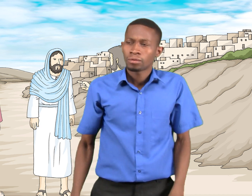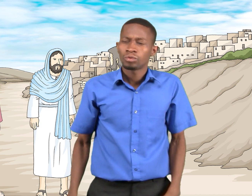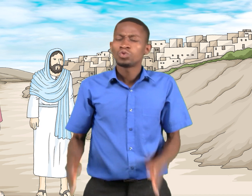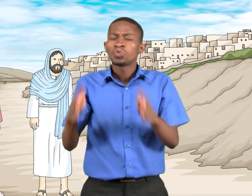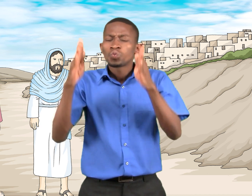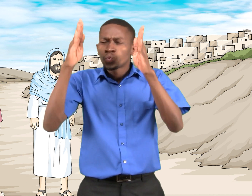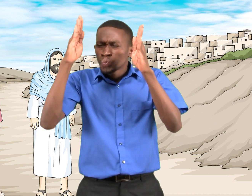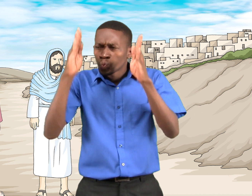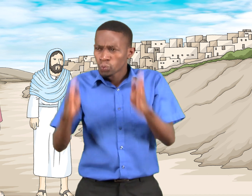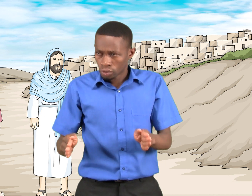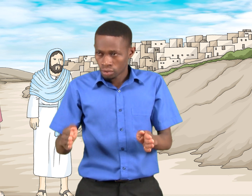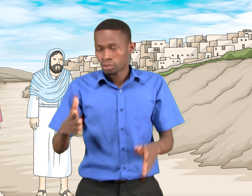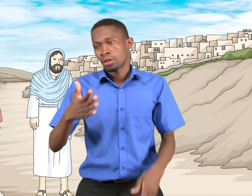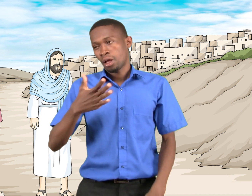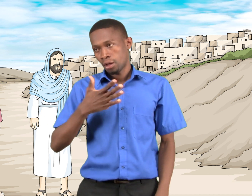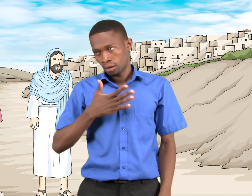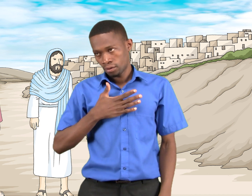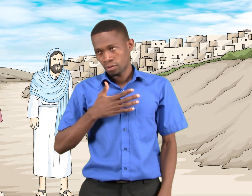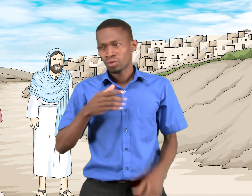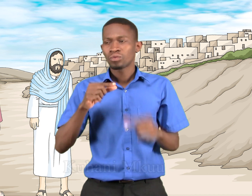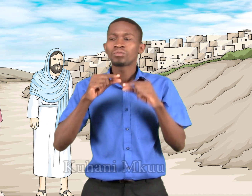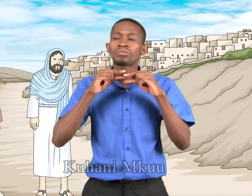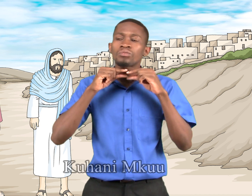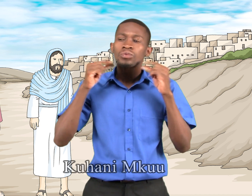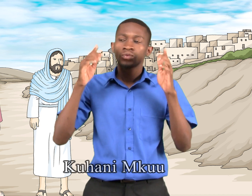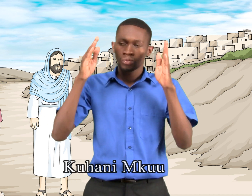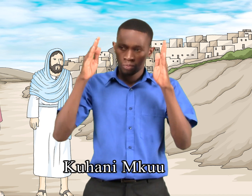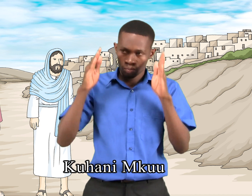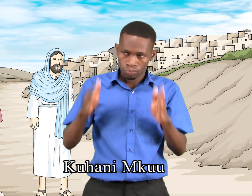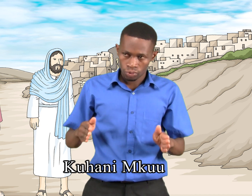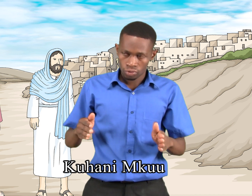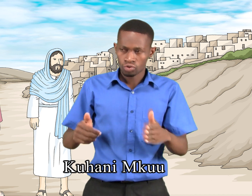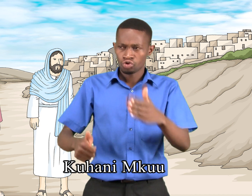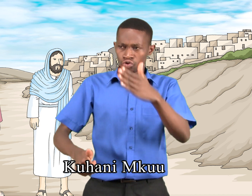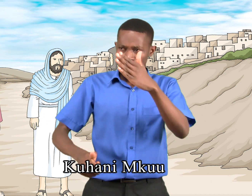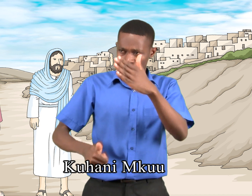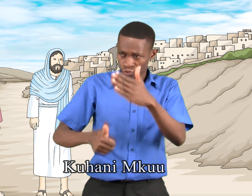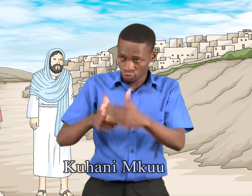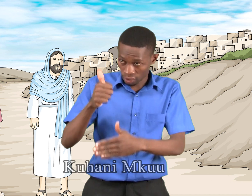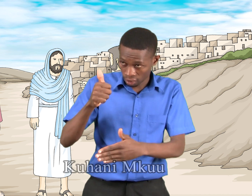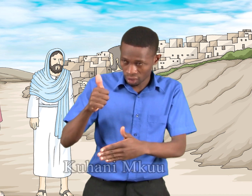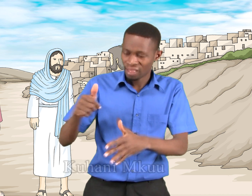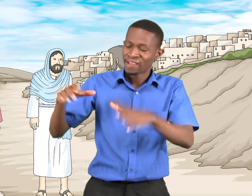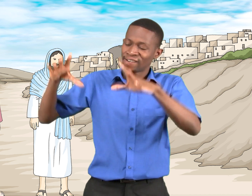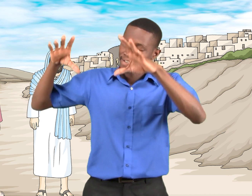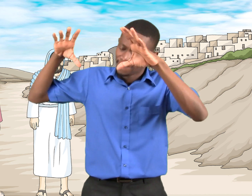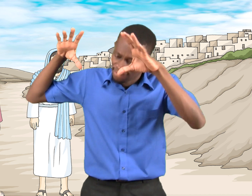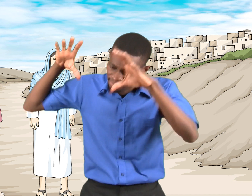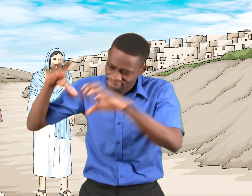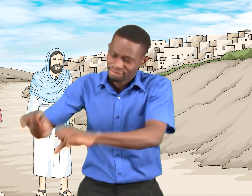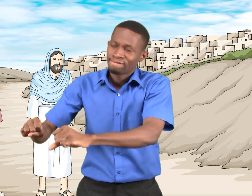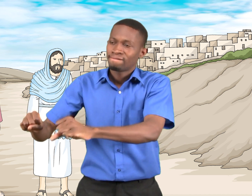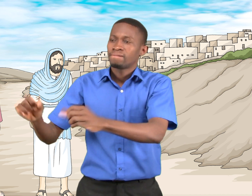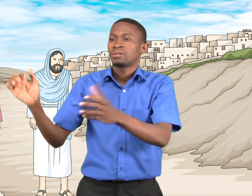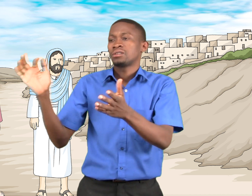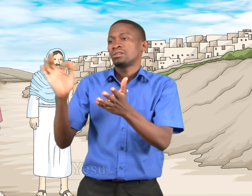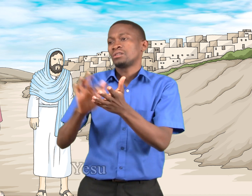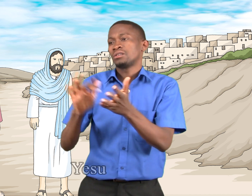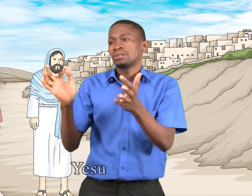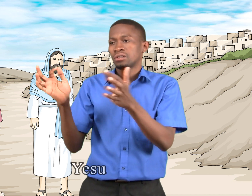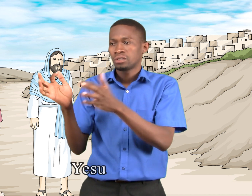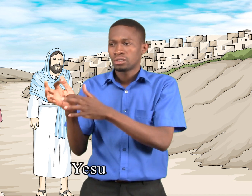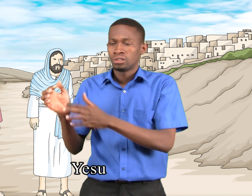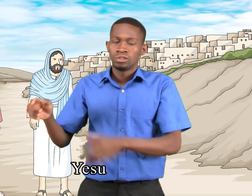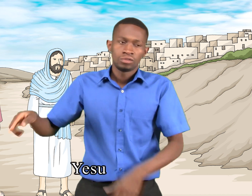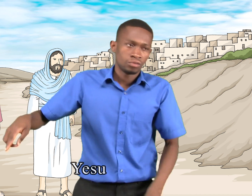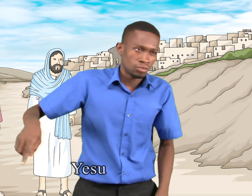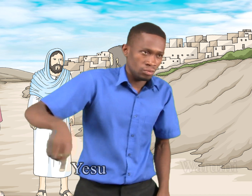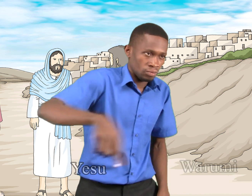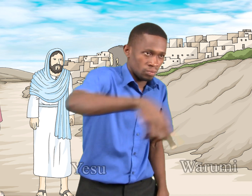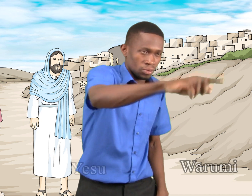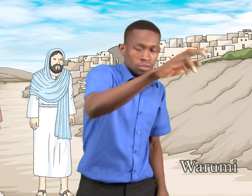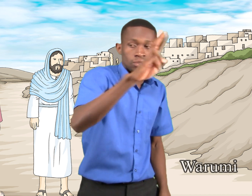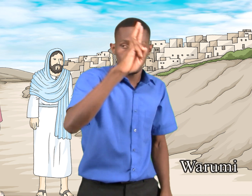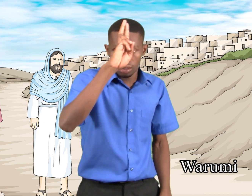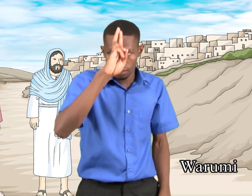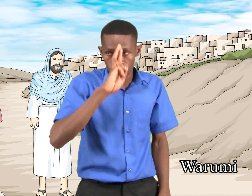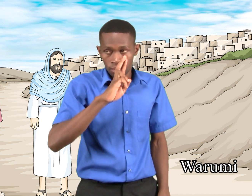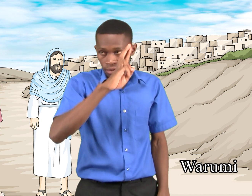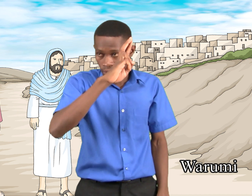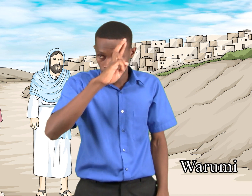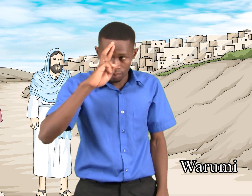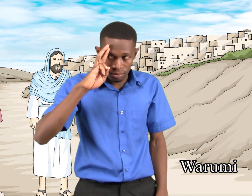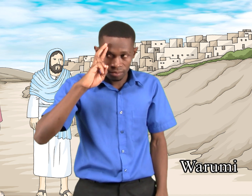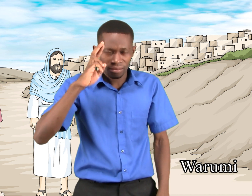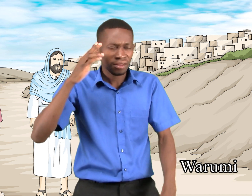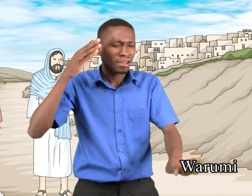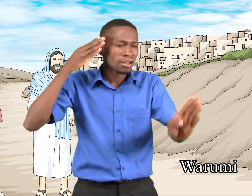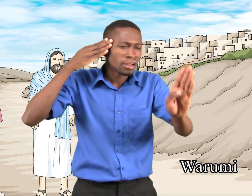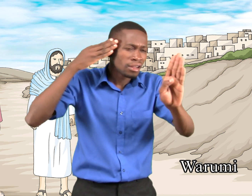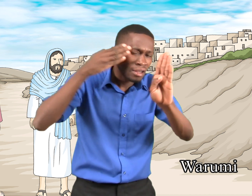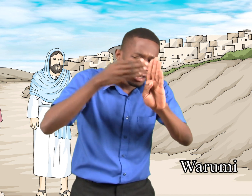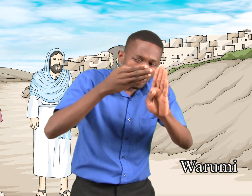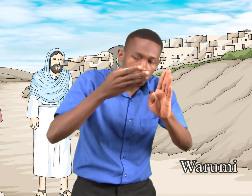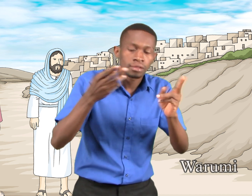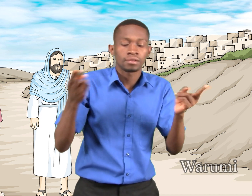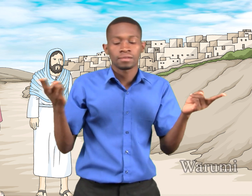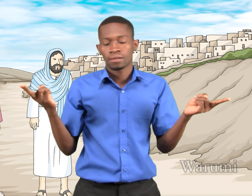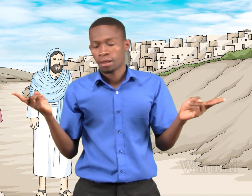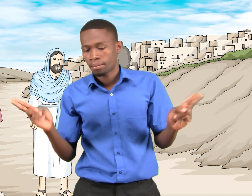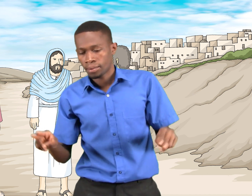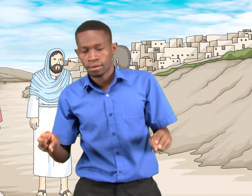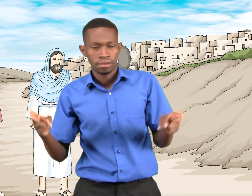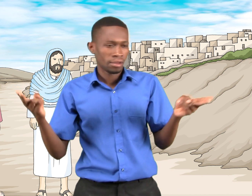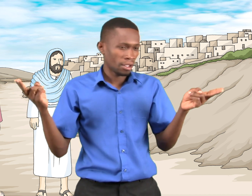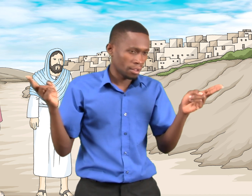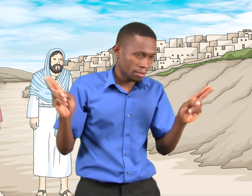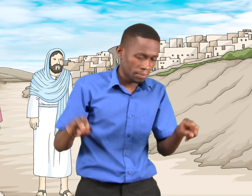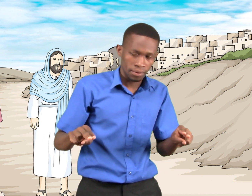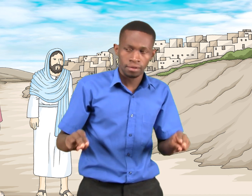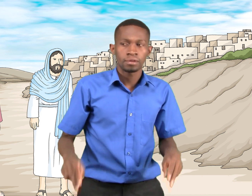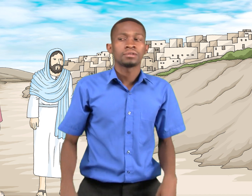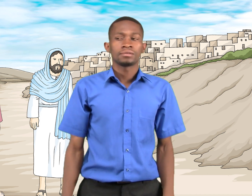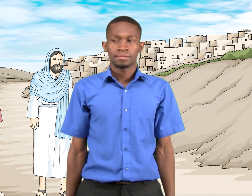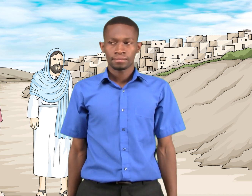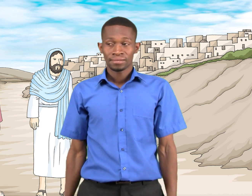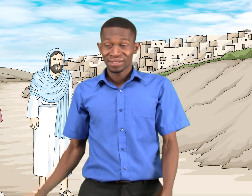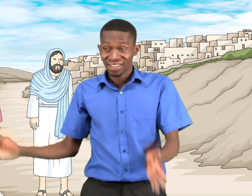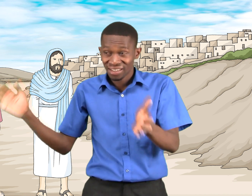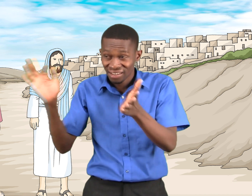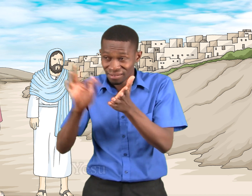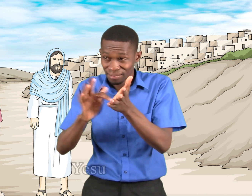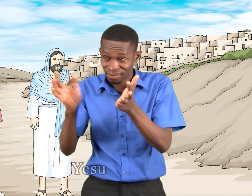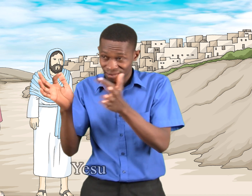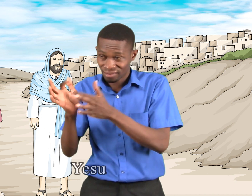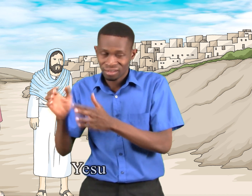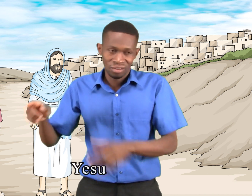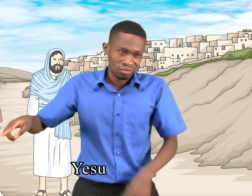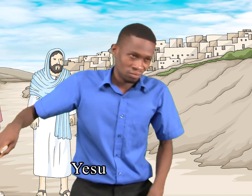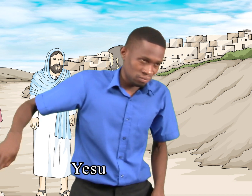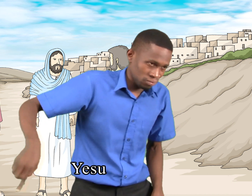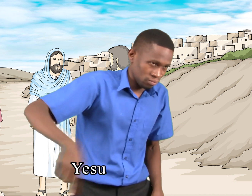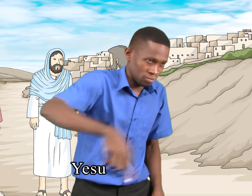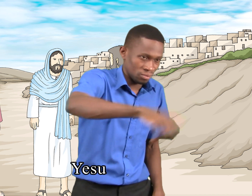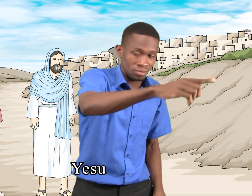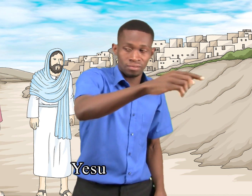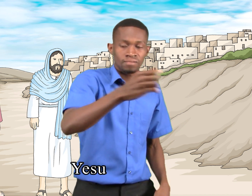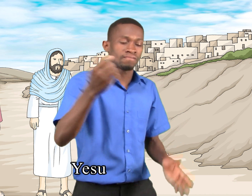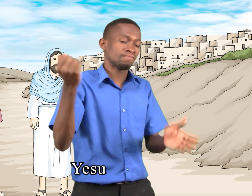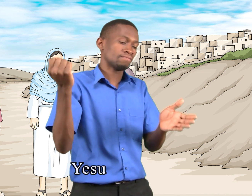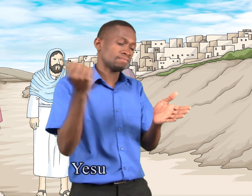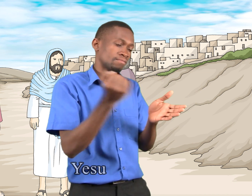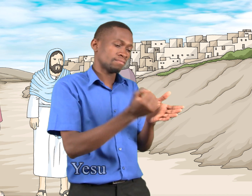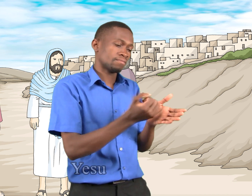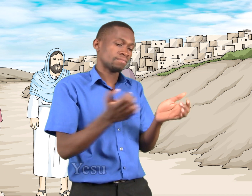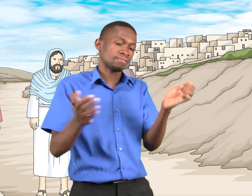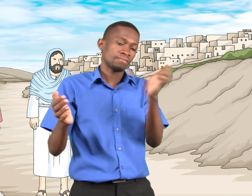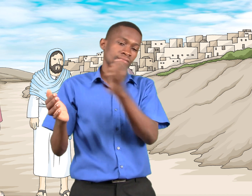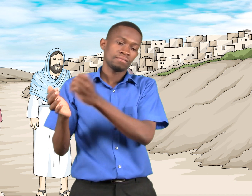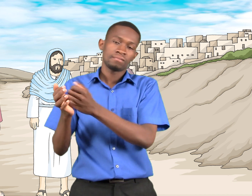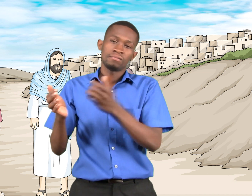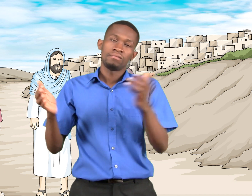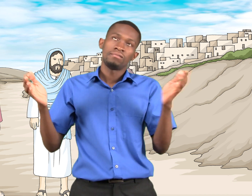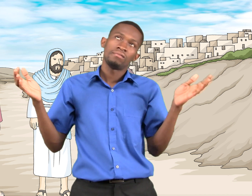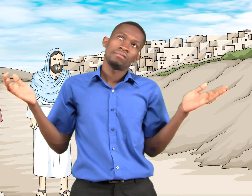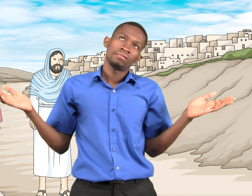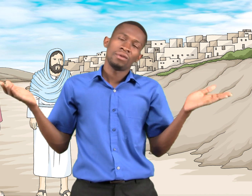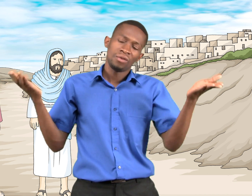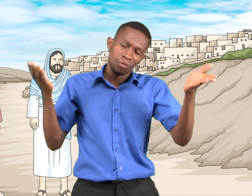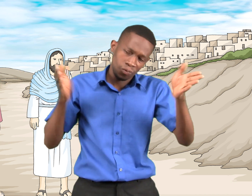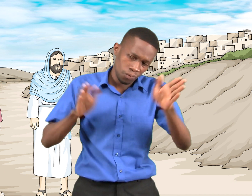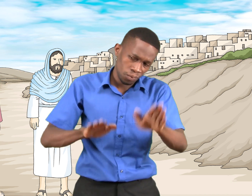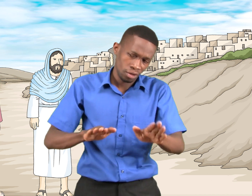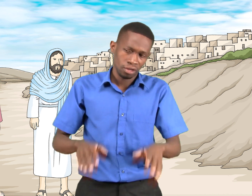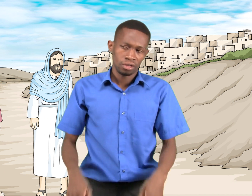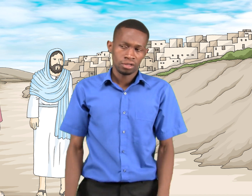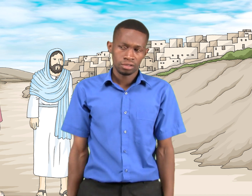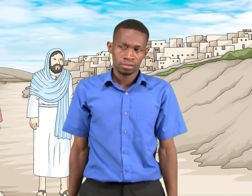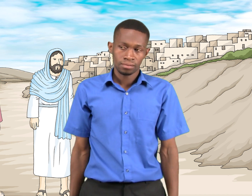Our chief priests and rulers delivered Him up to the sentence of death, and they crucified Him.